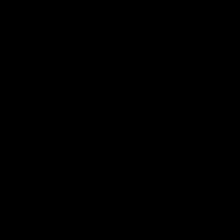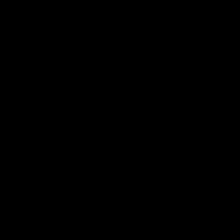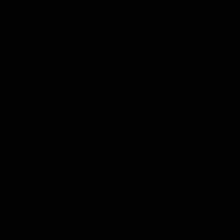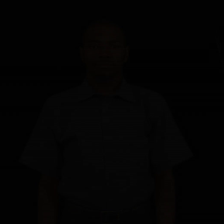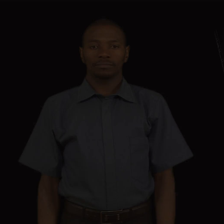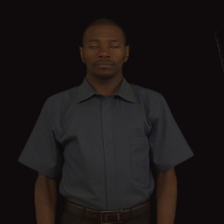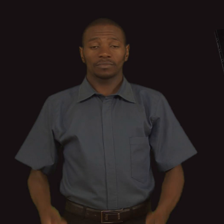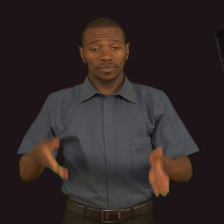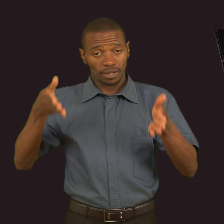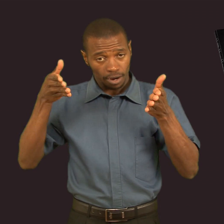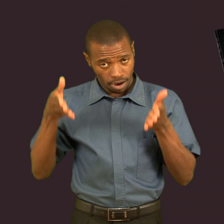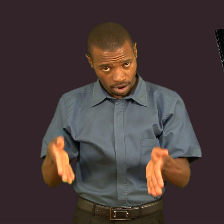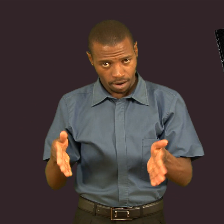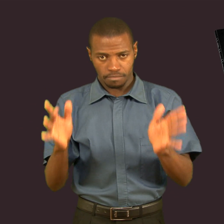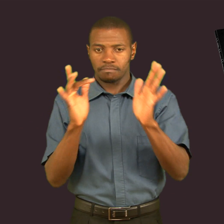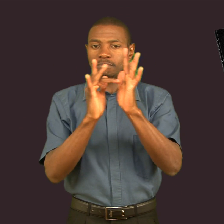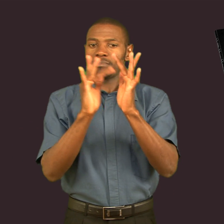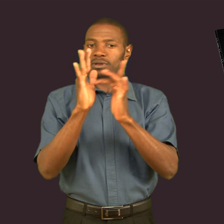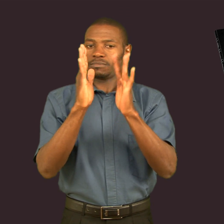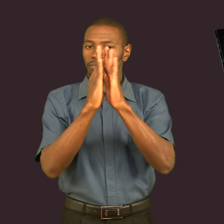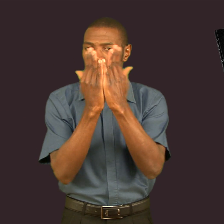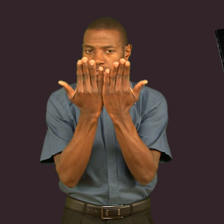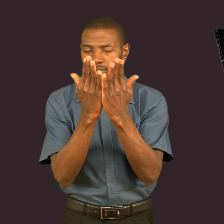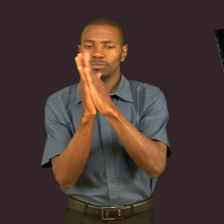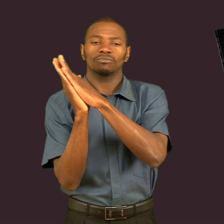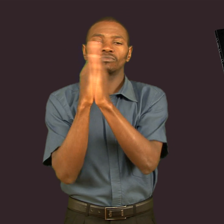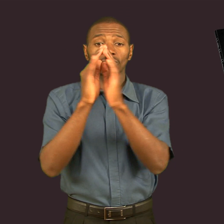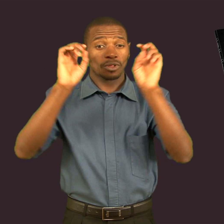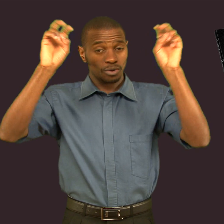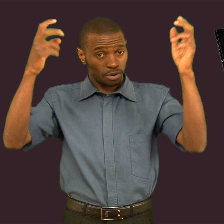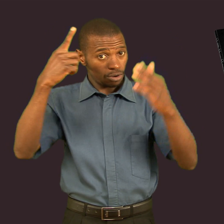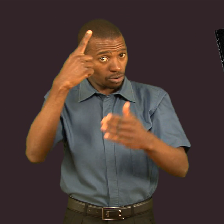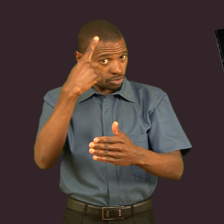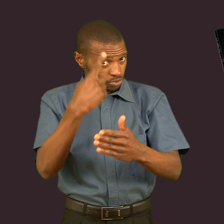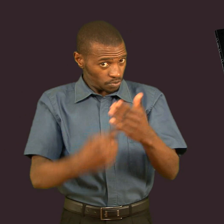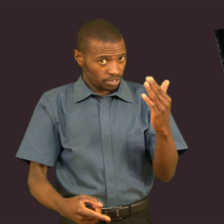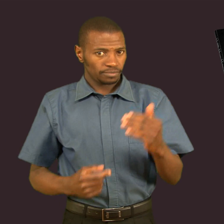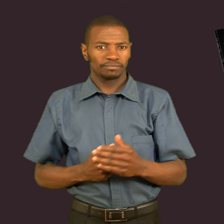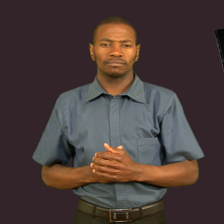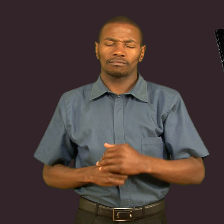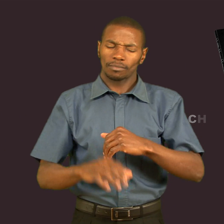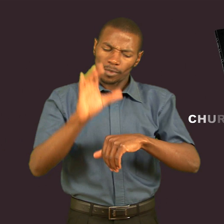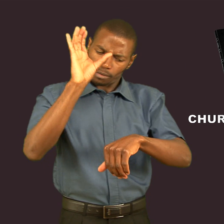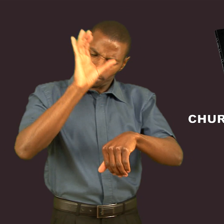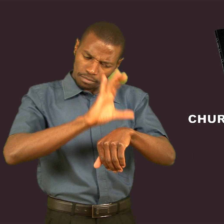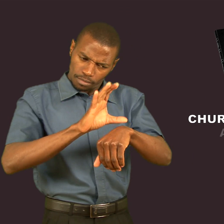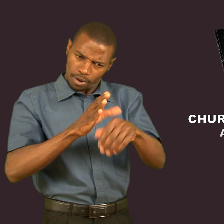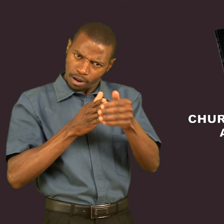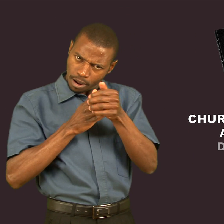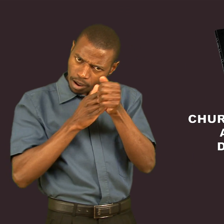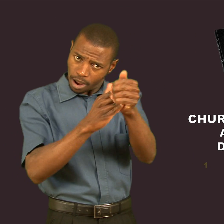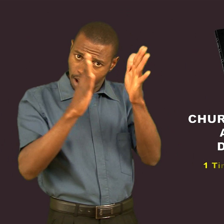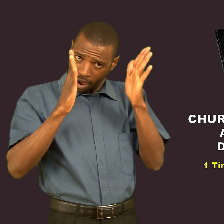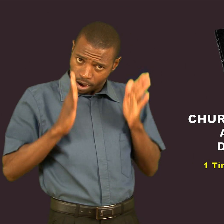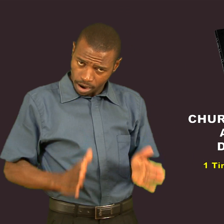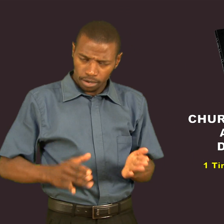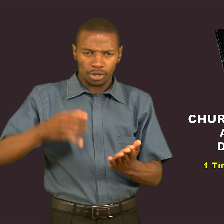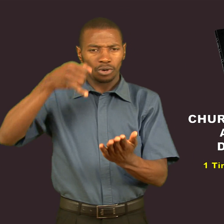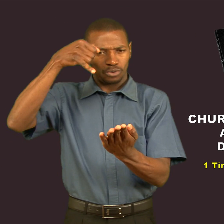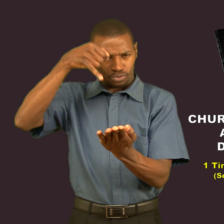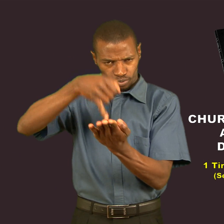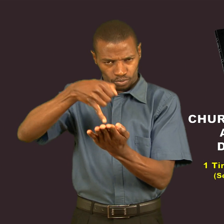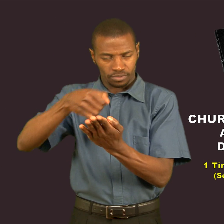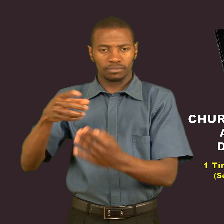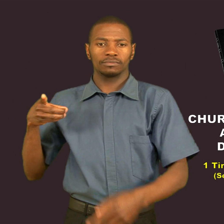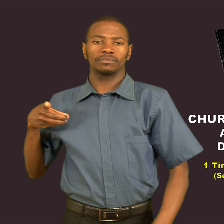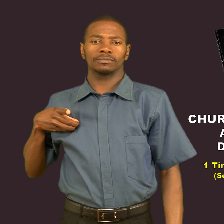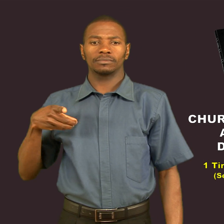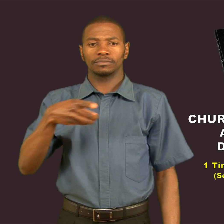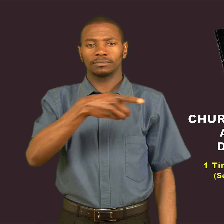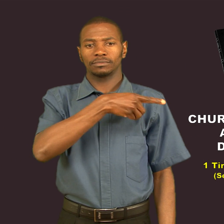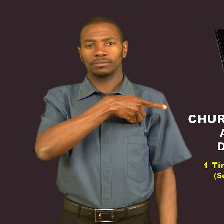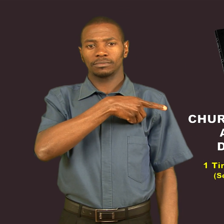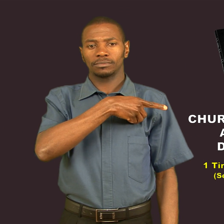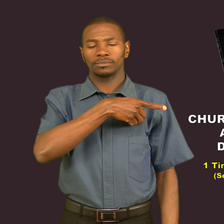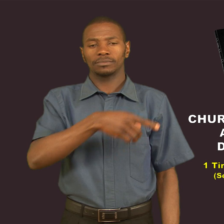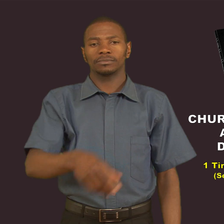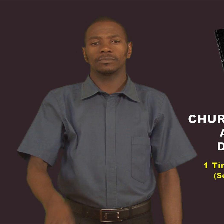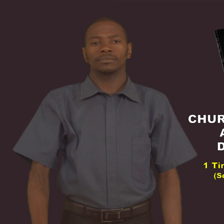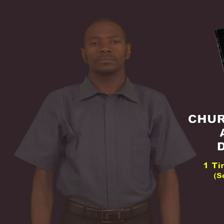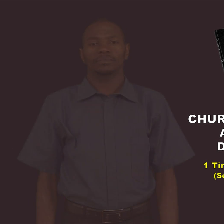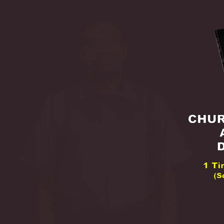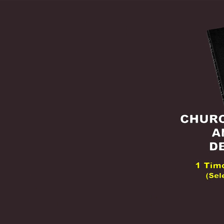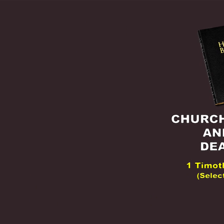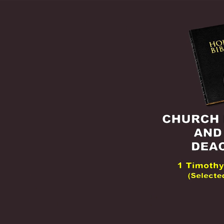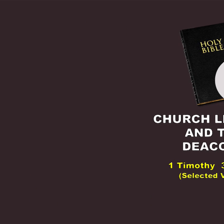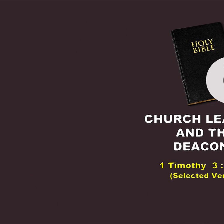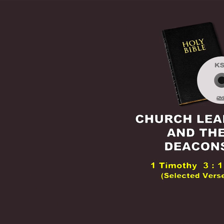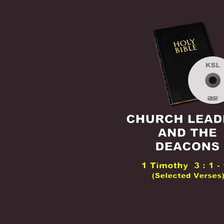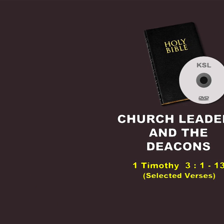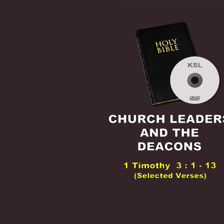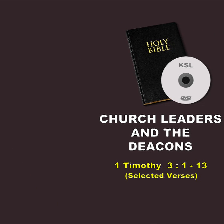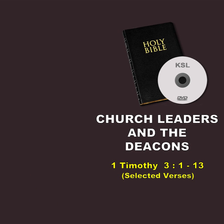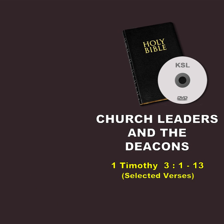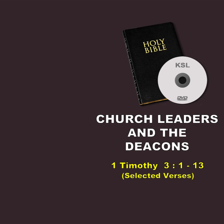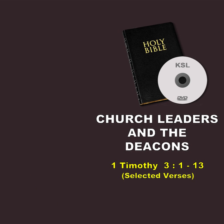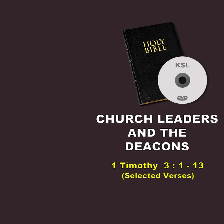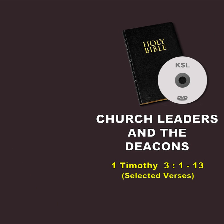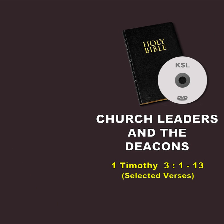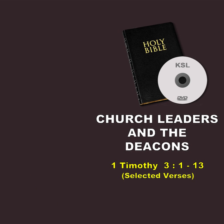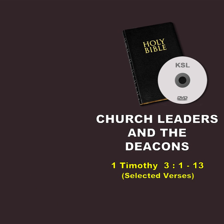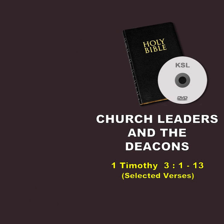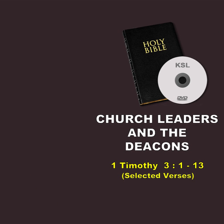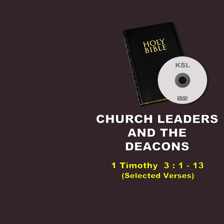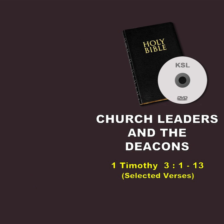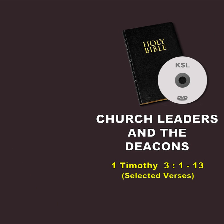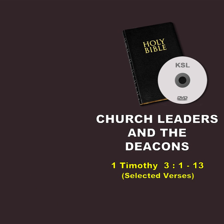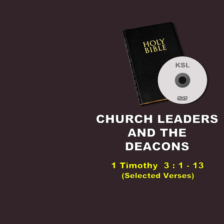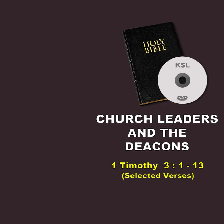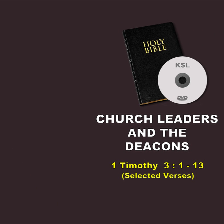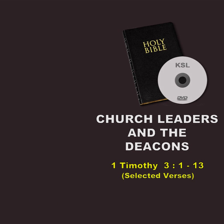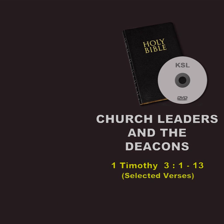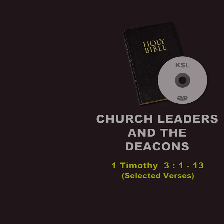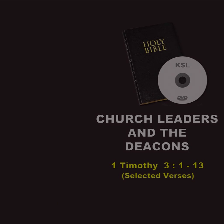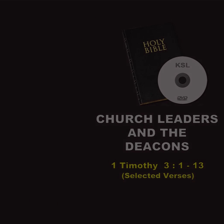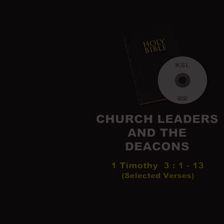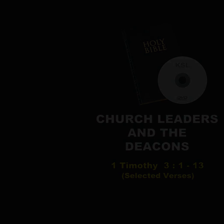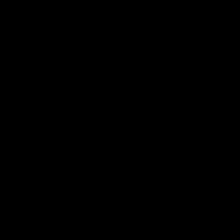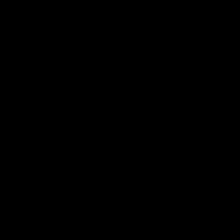Church leaders and the deacons